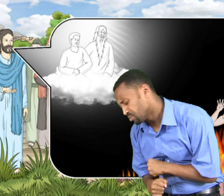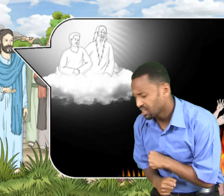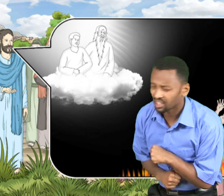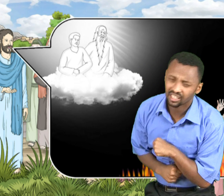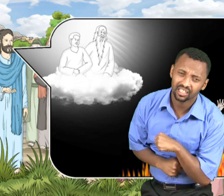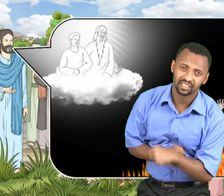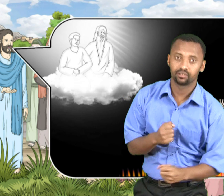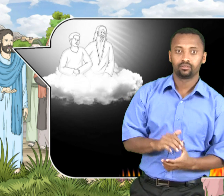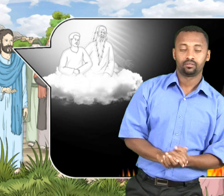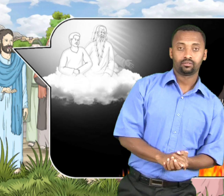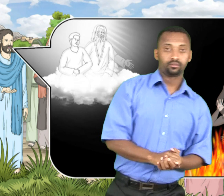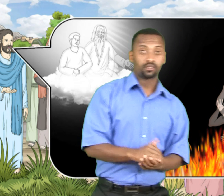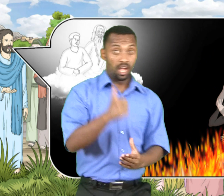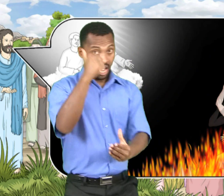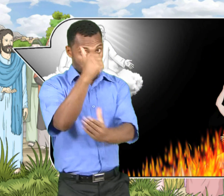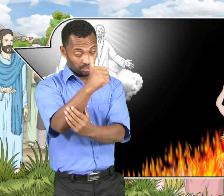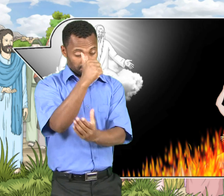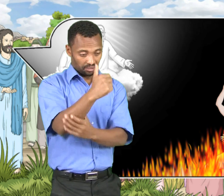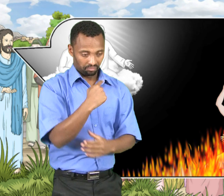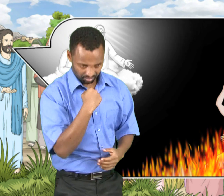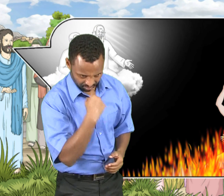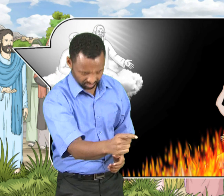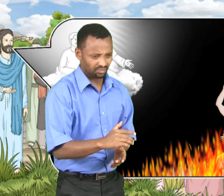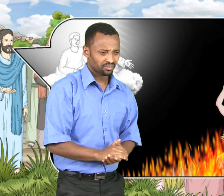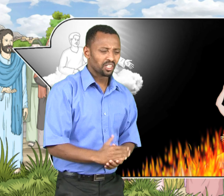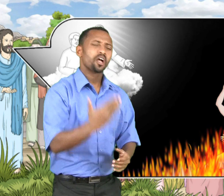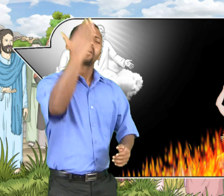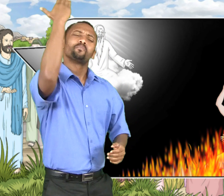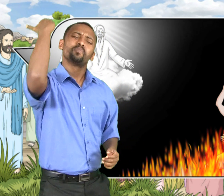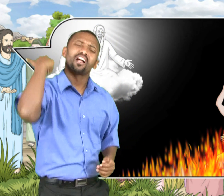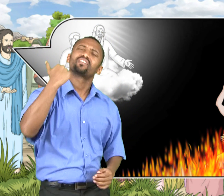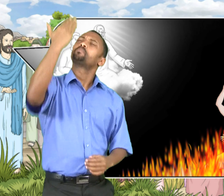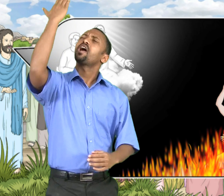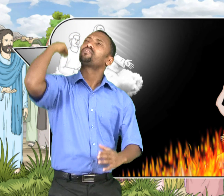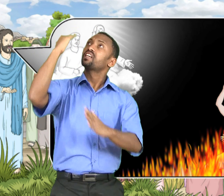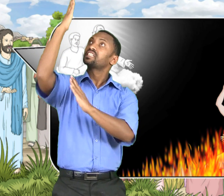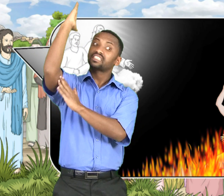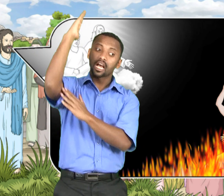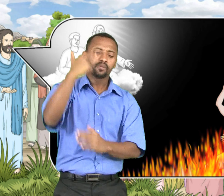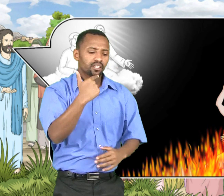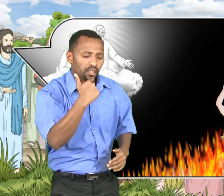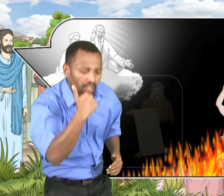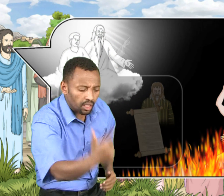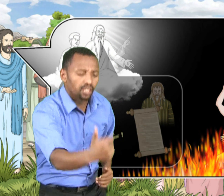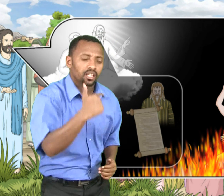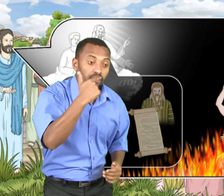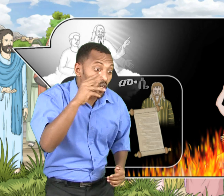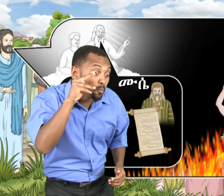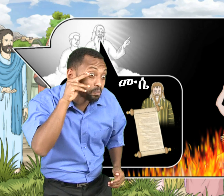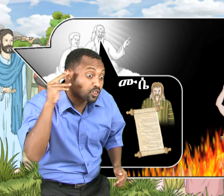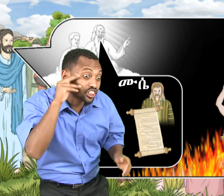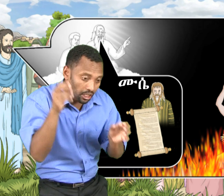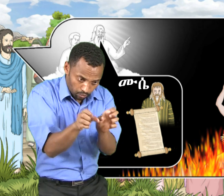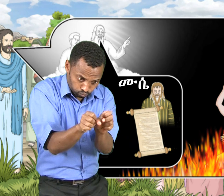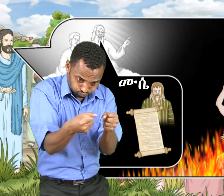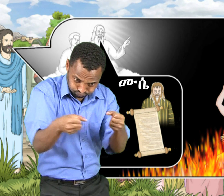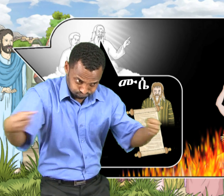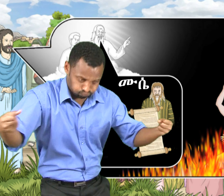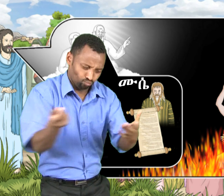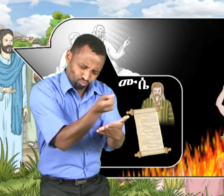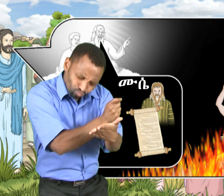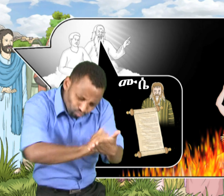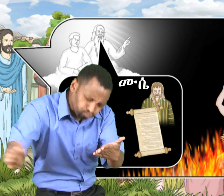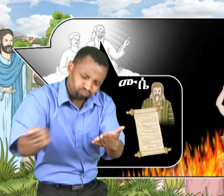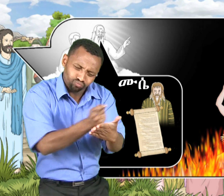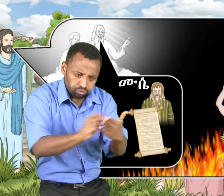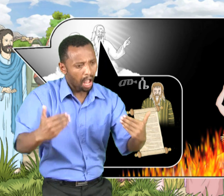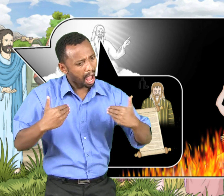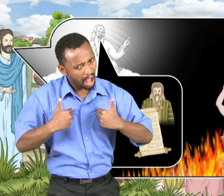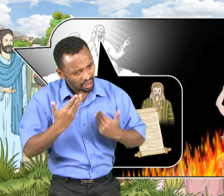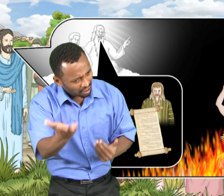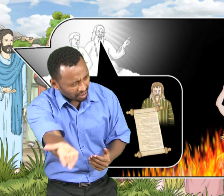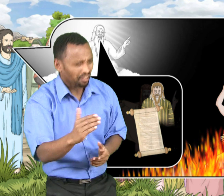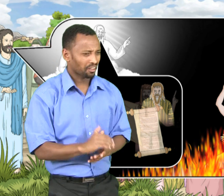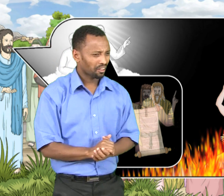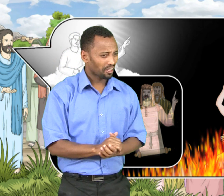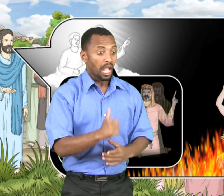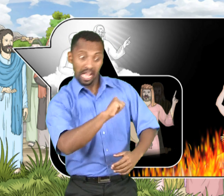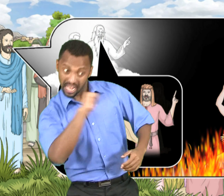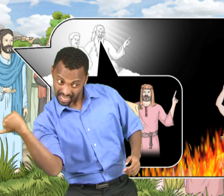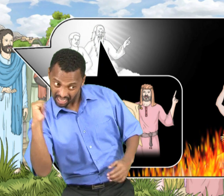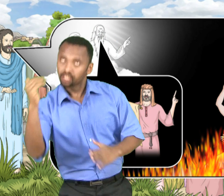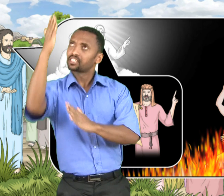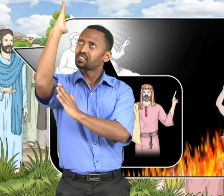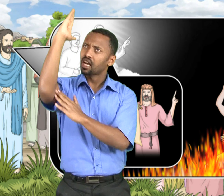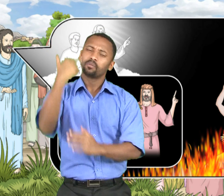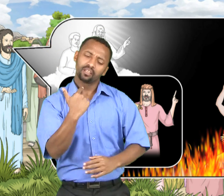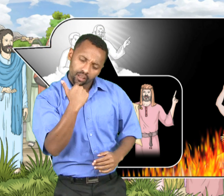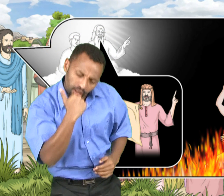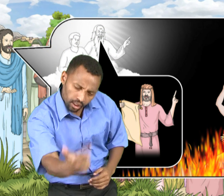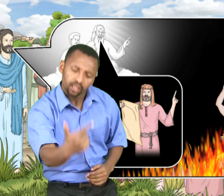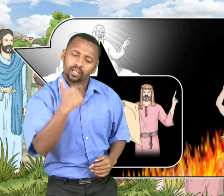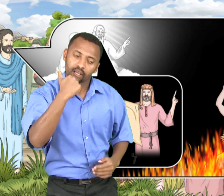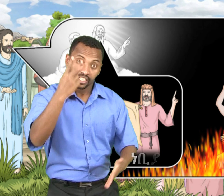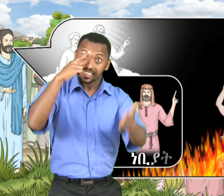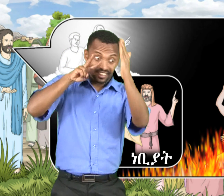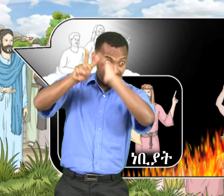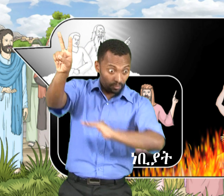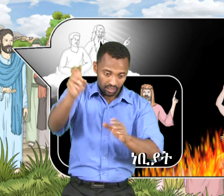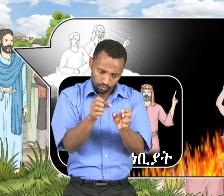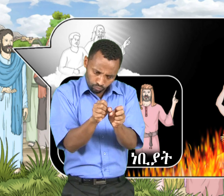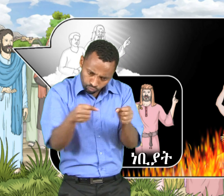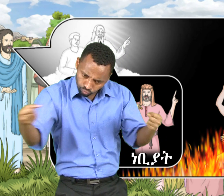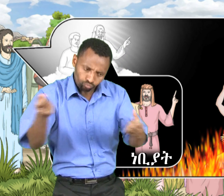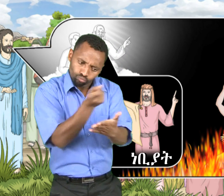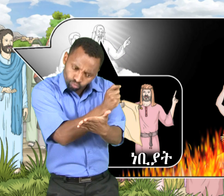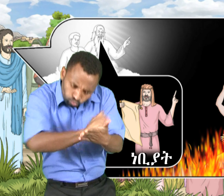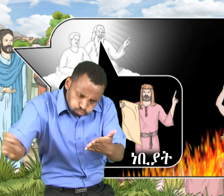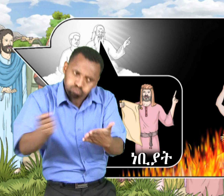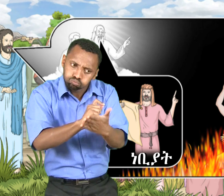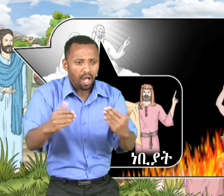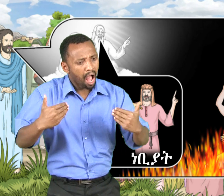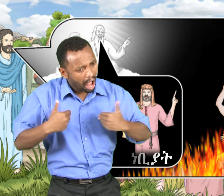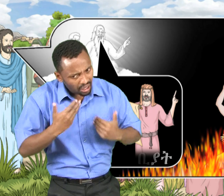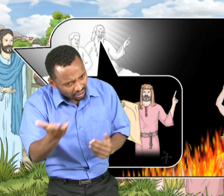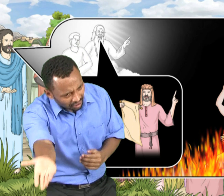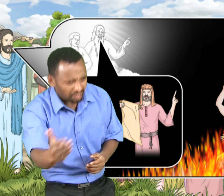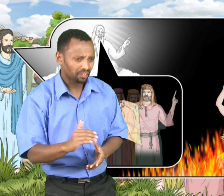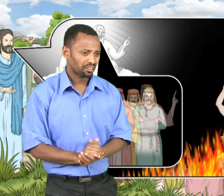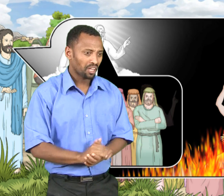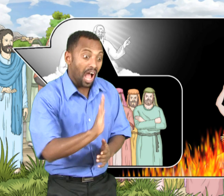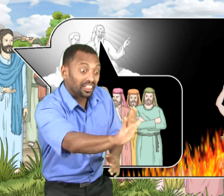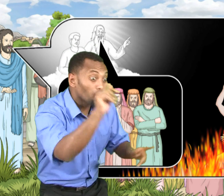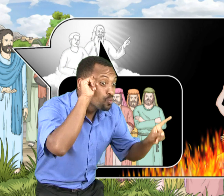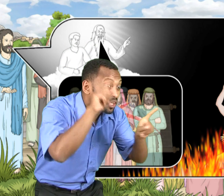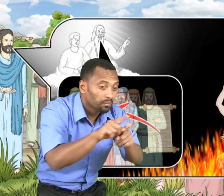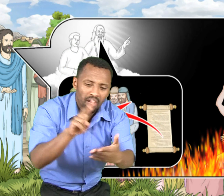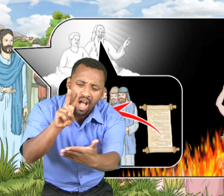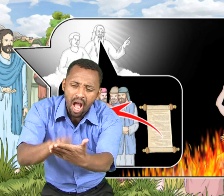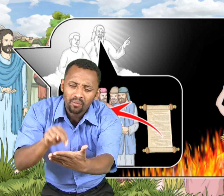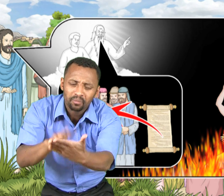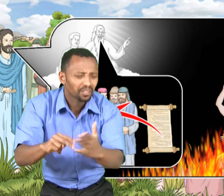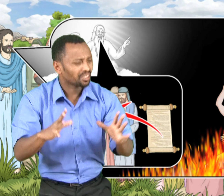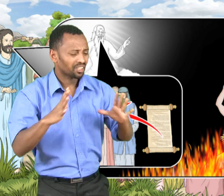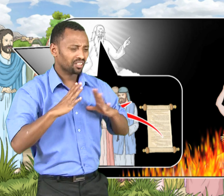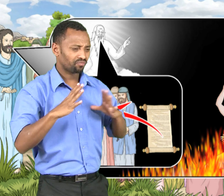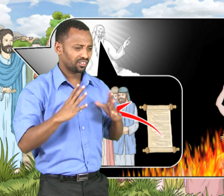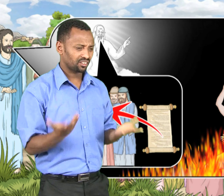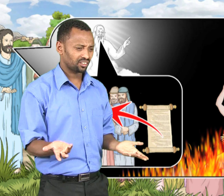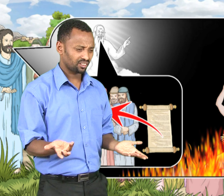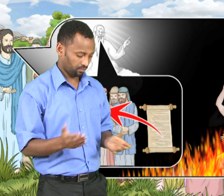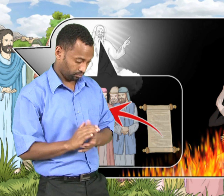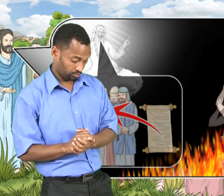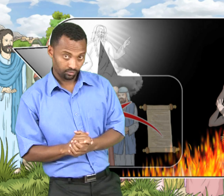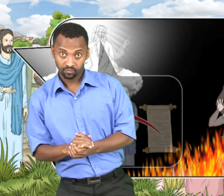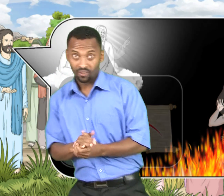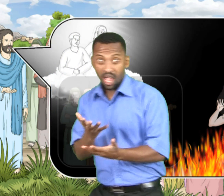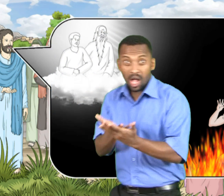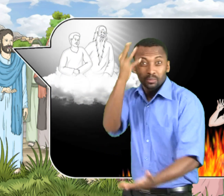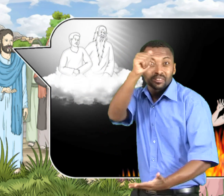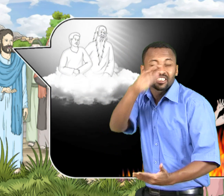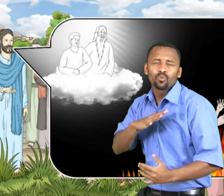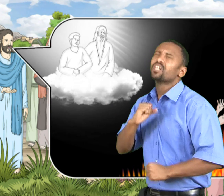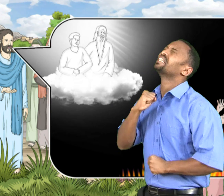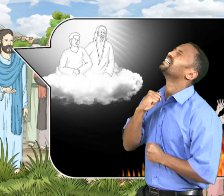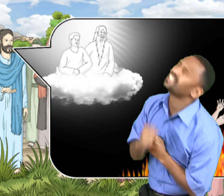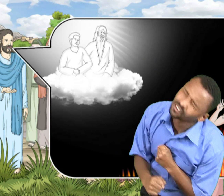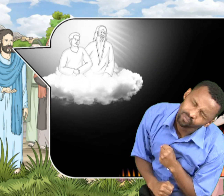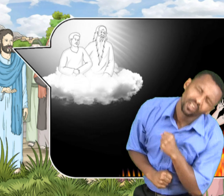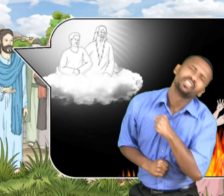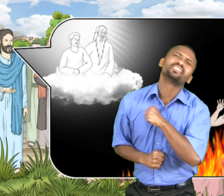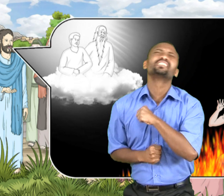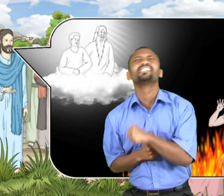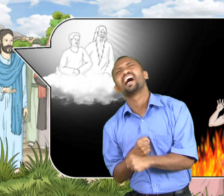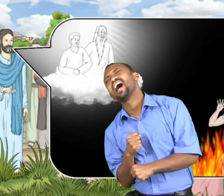But Abraham replied, ‘They have Moses and the prophets; let your brothers listen to them.’